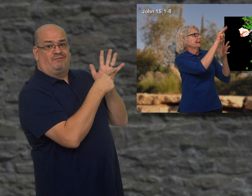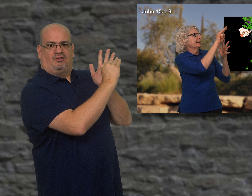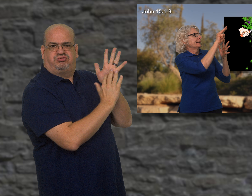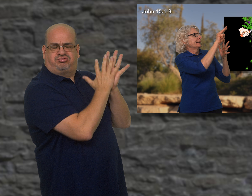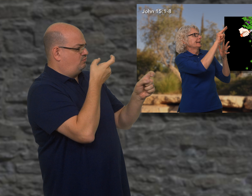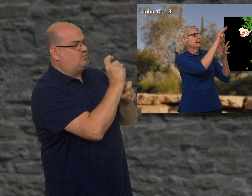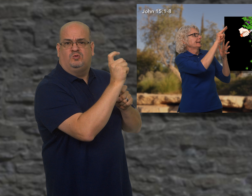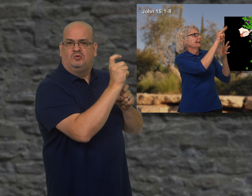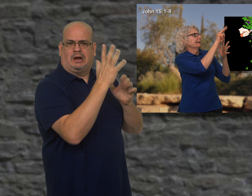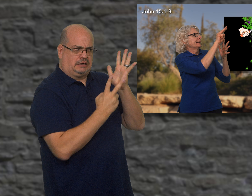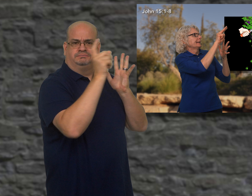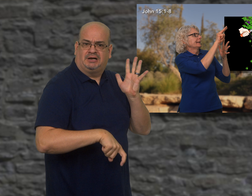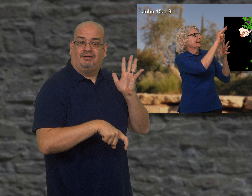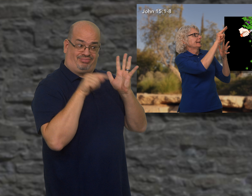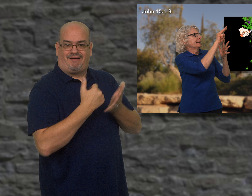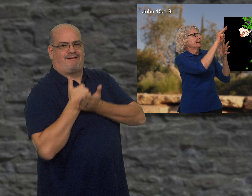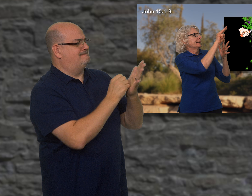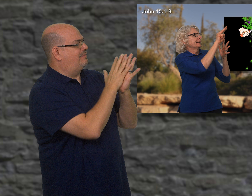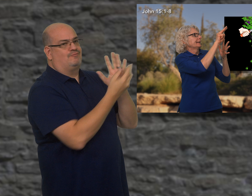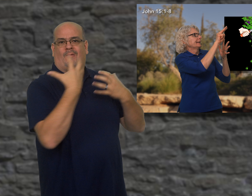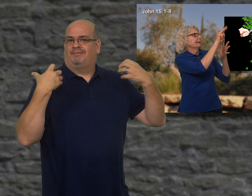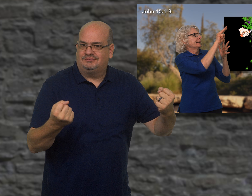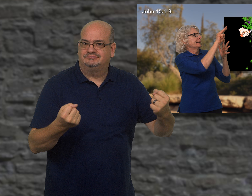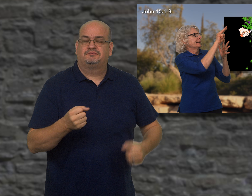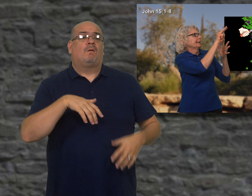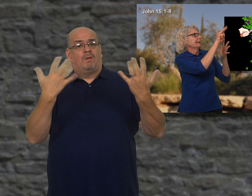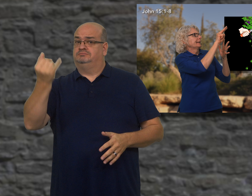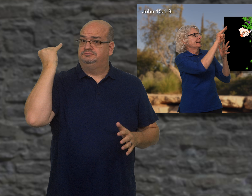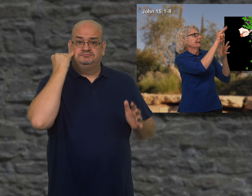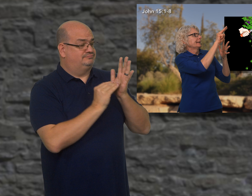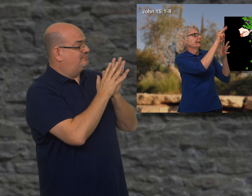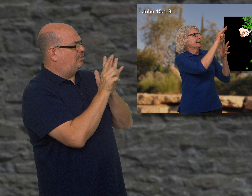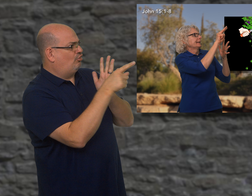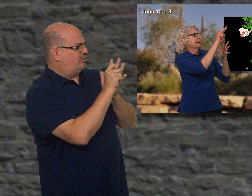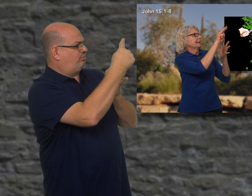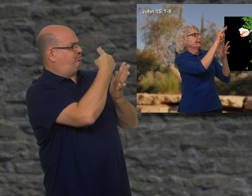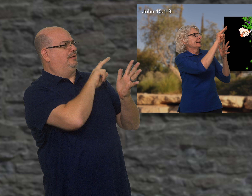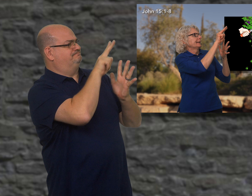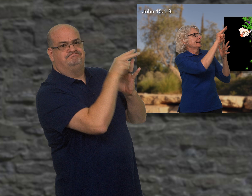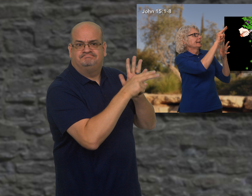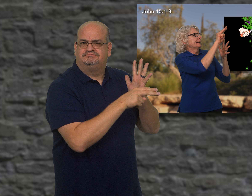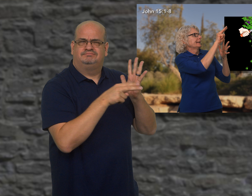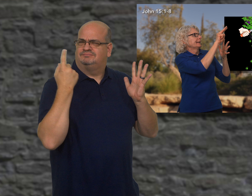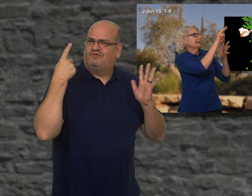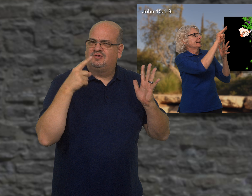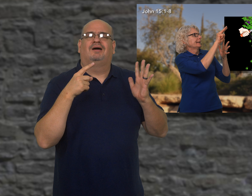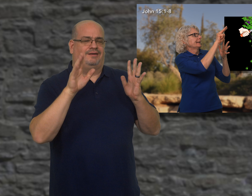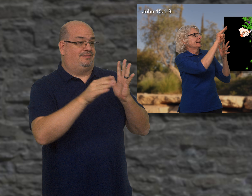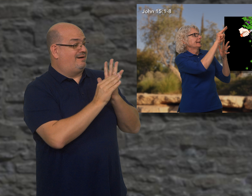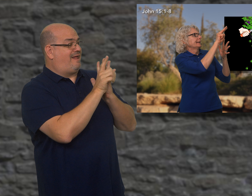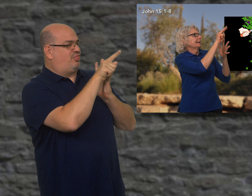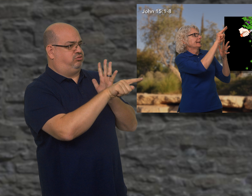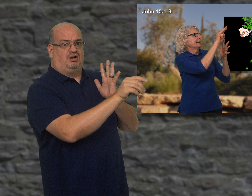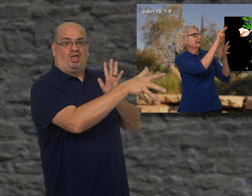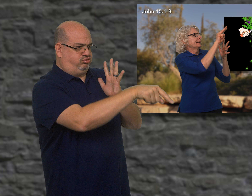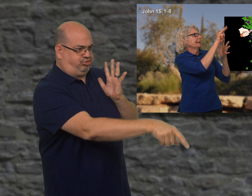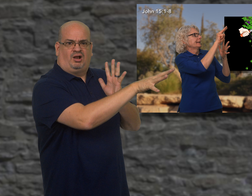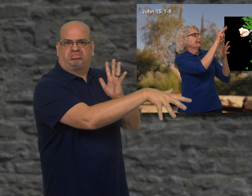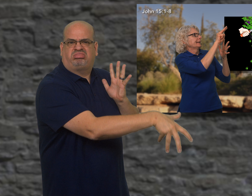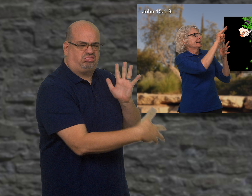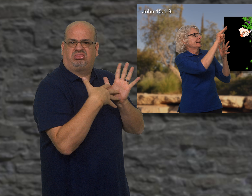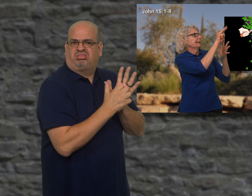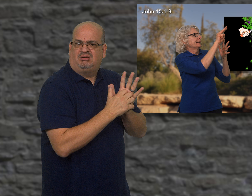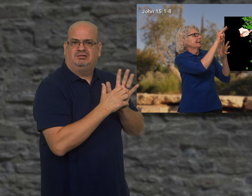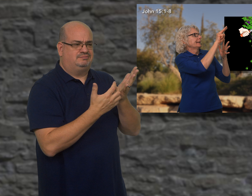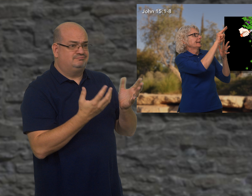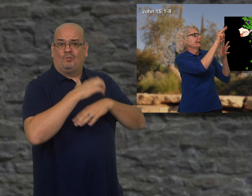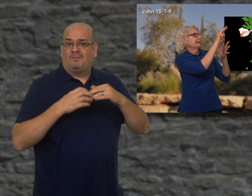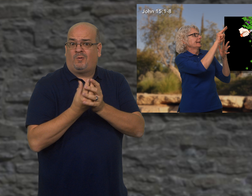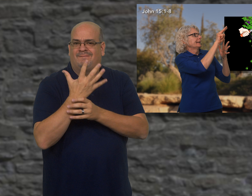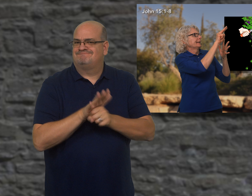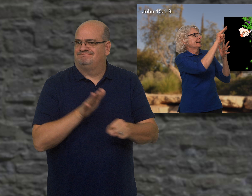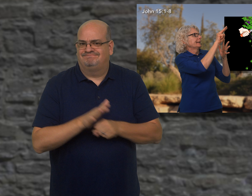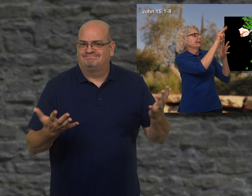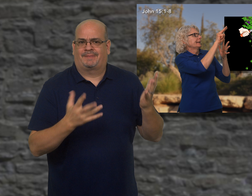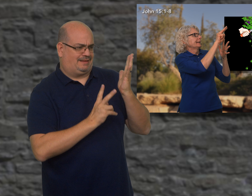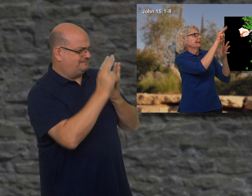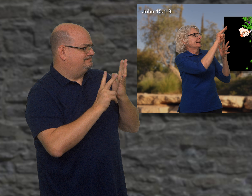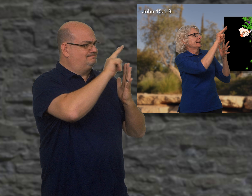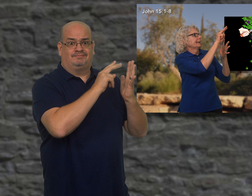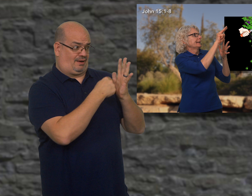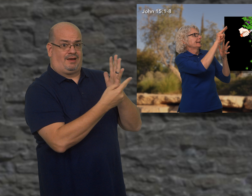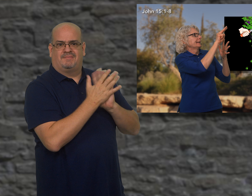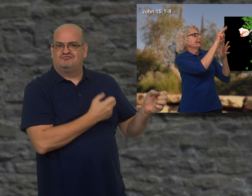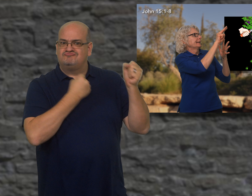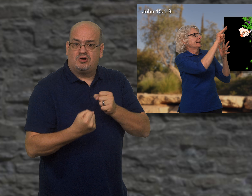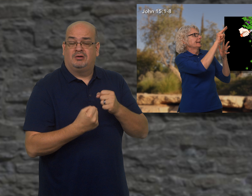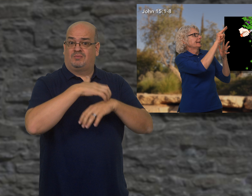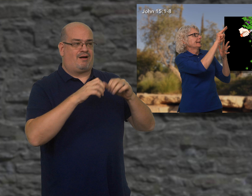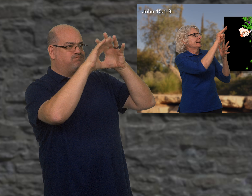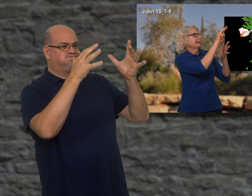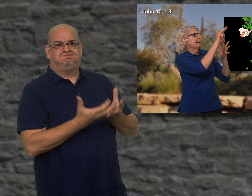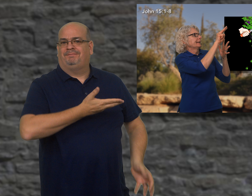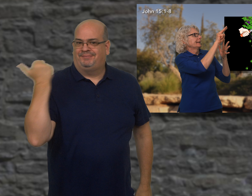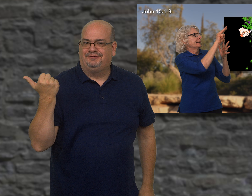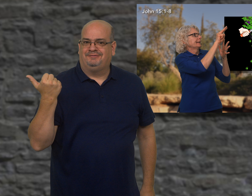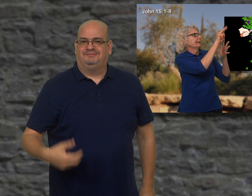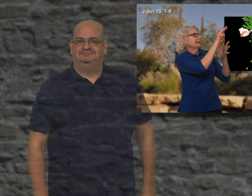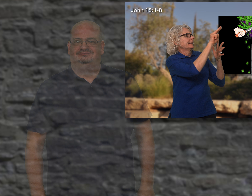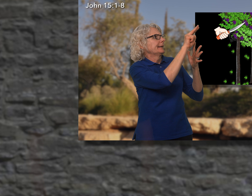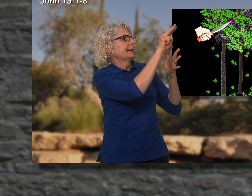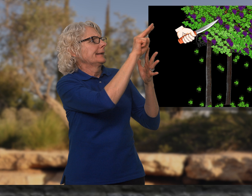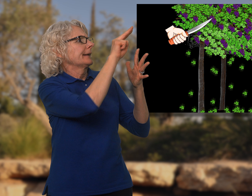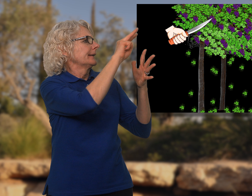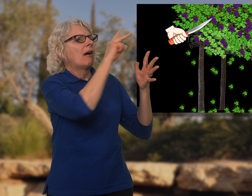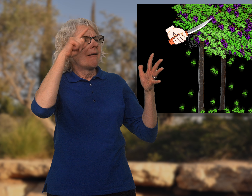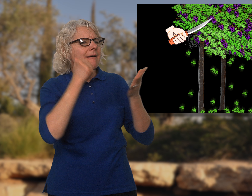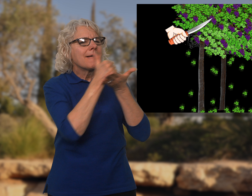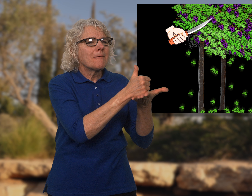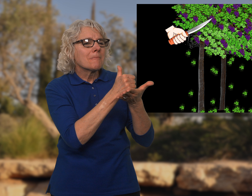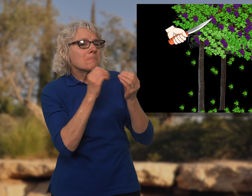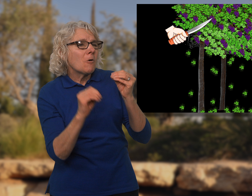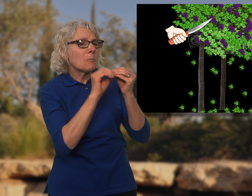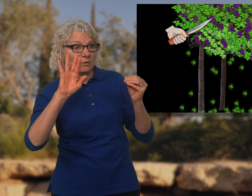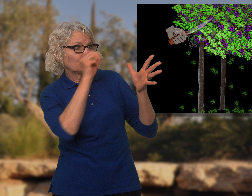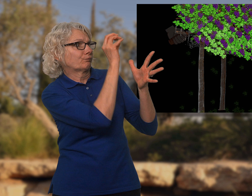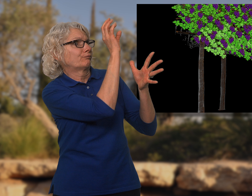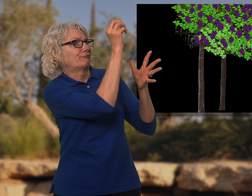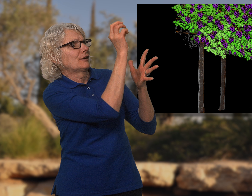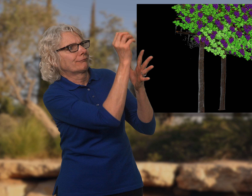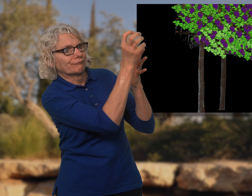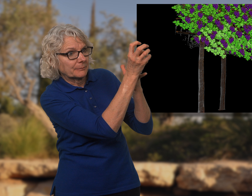You are already clean because of the word I have spoken to you. Remain in Me, and I will remain in you.